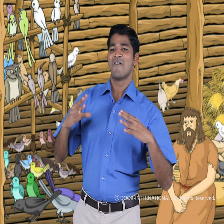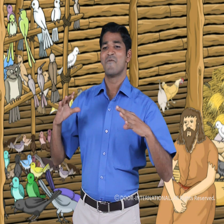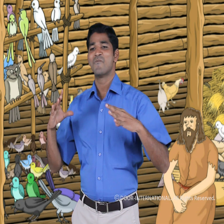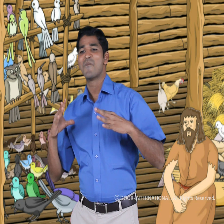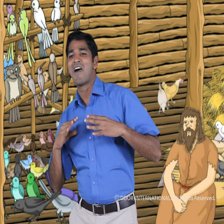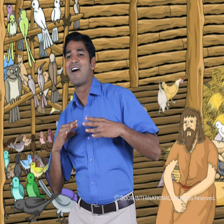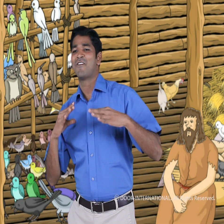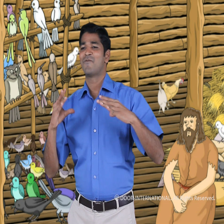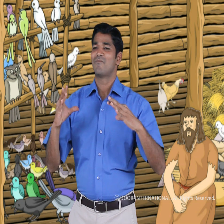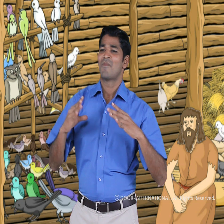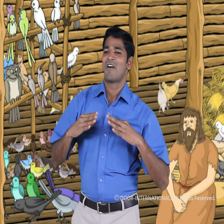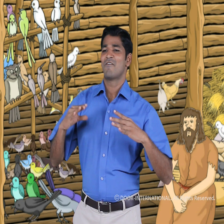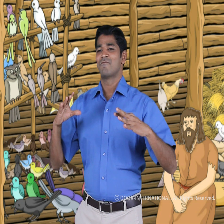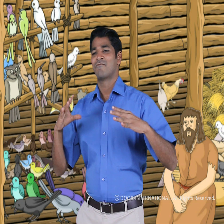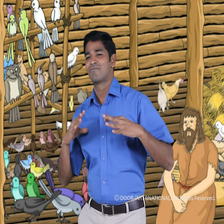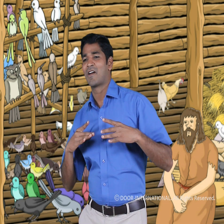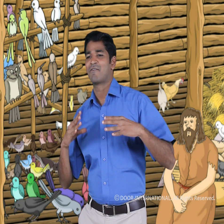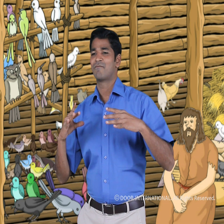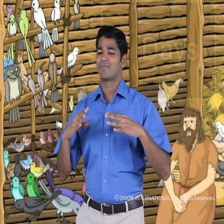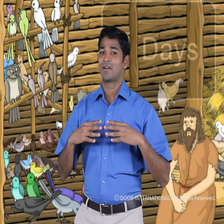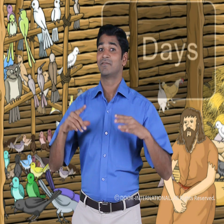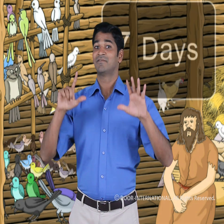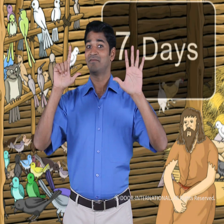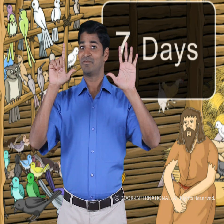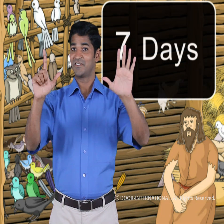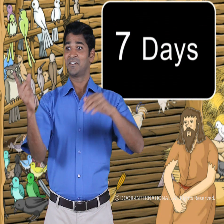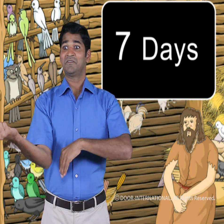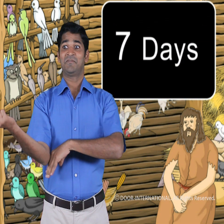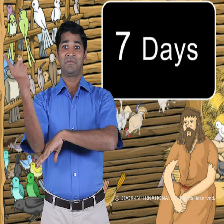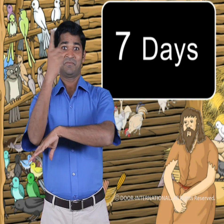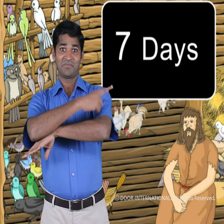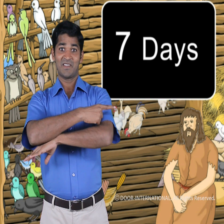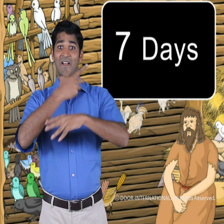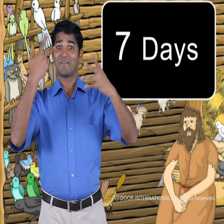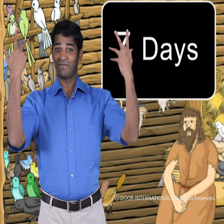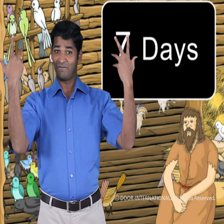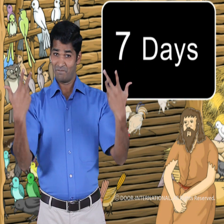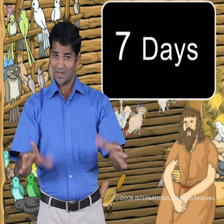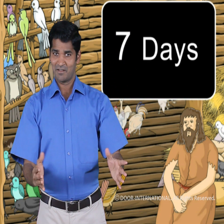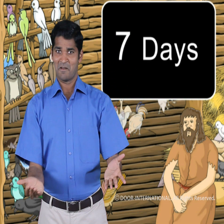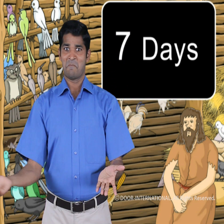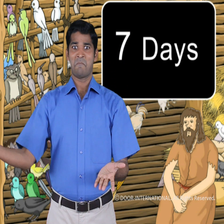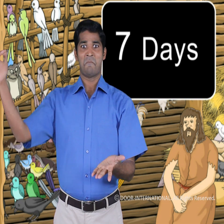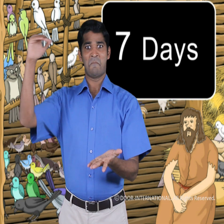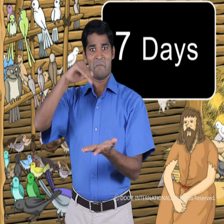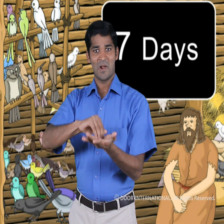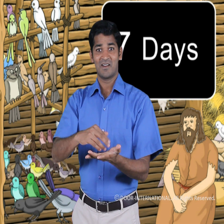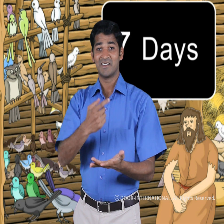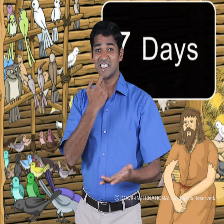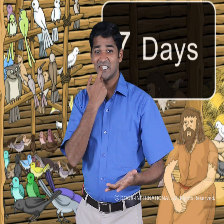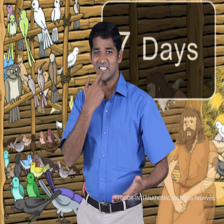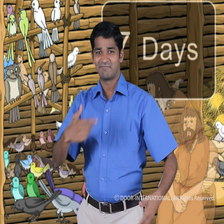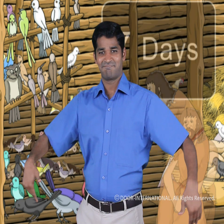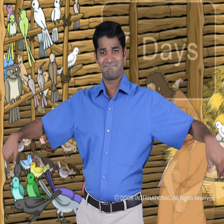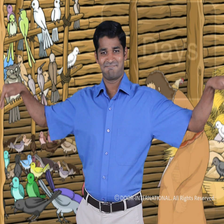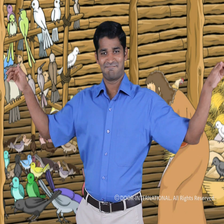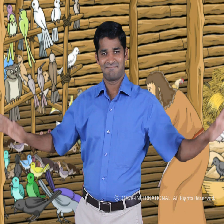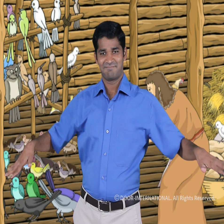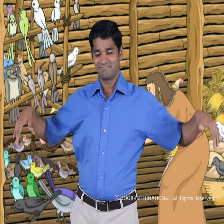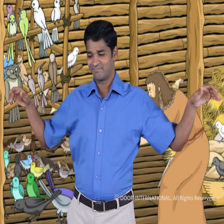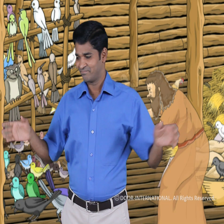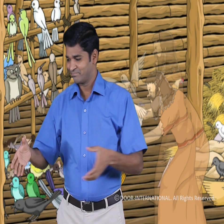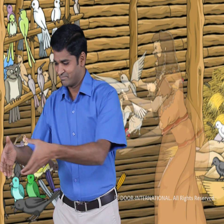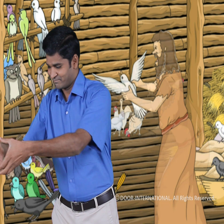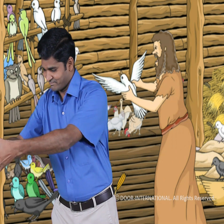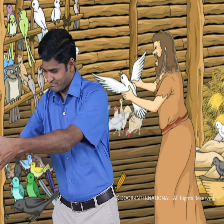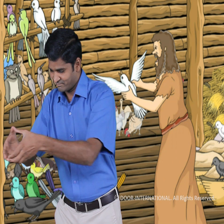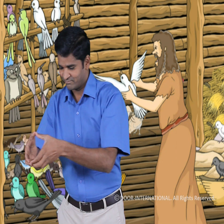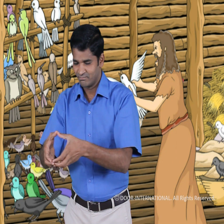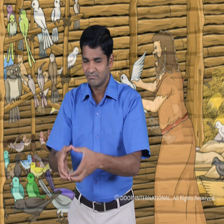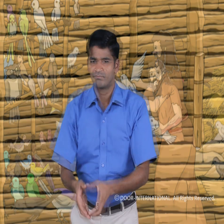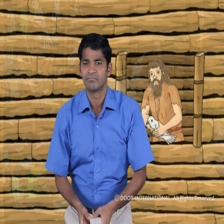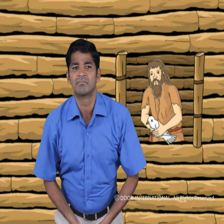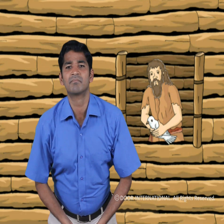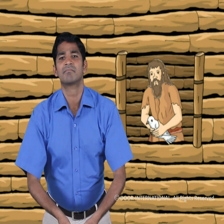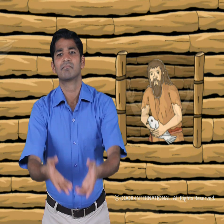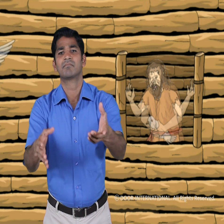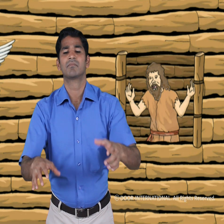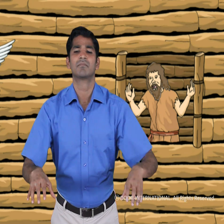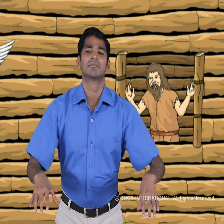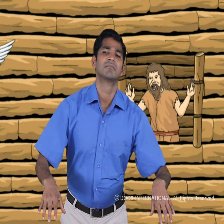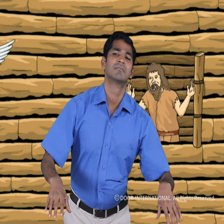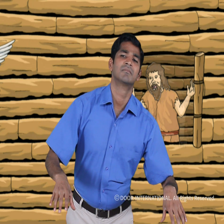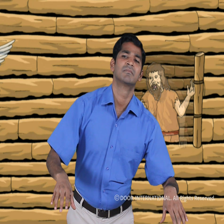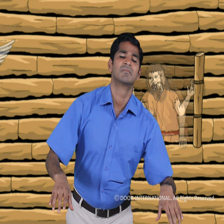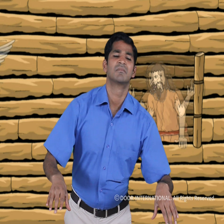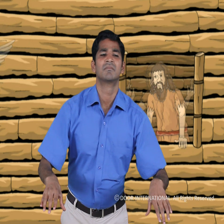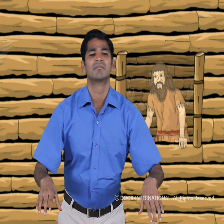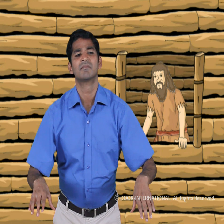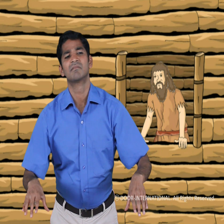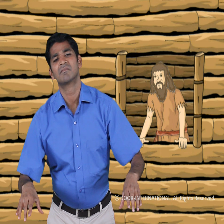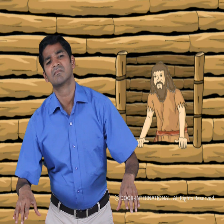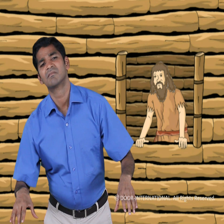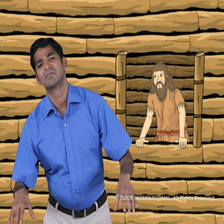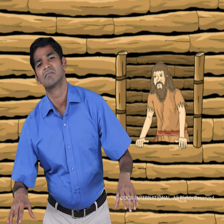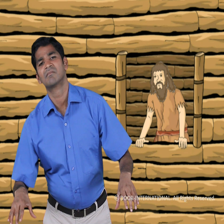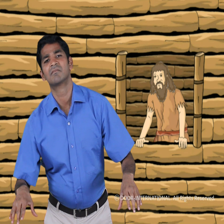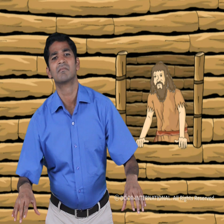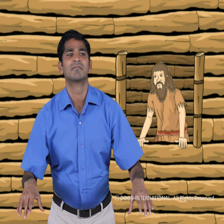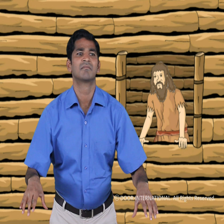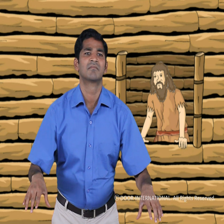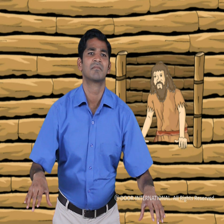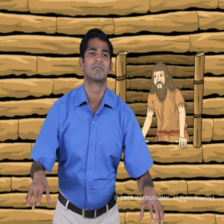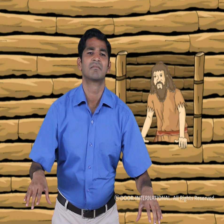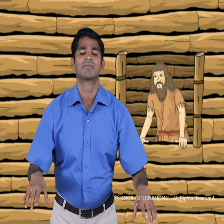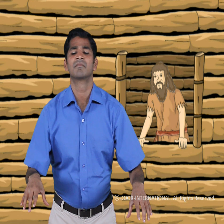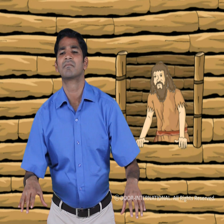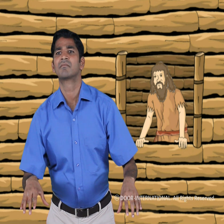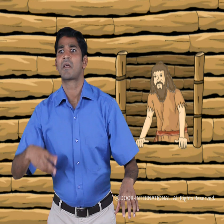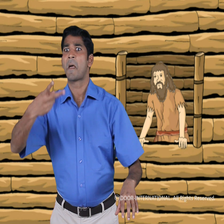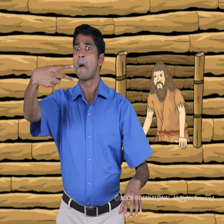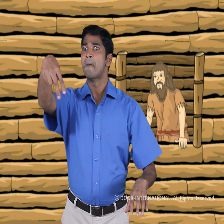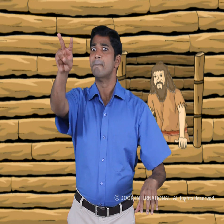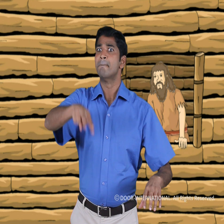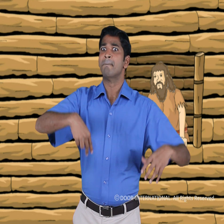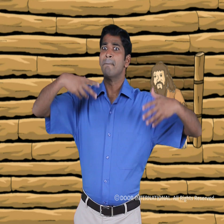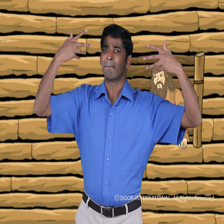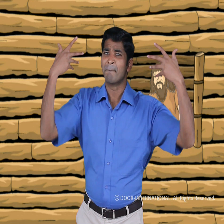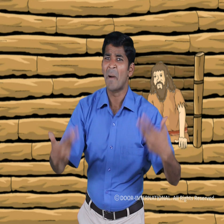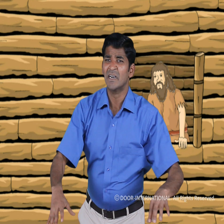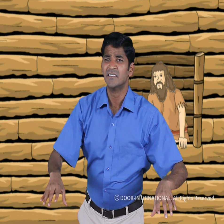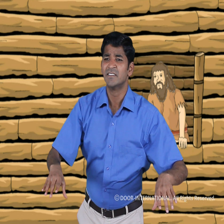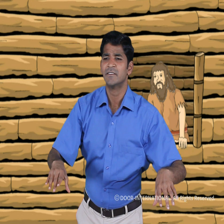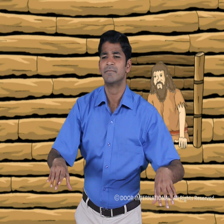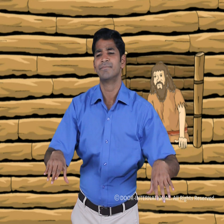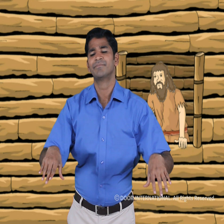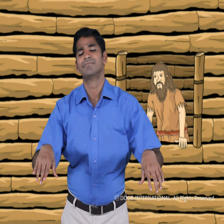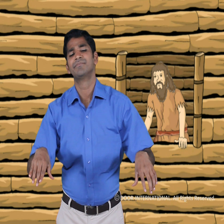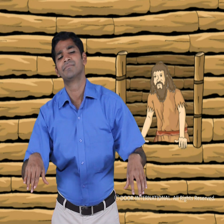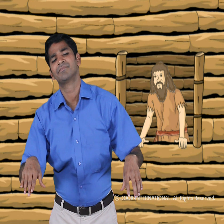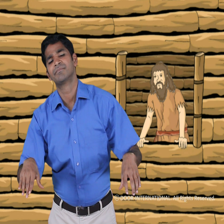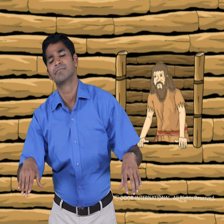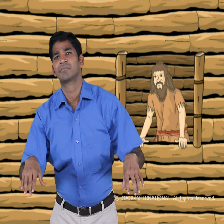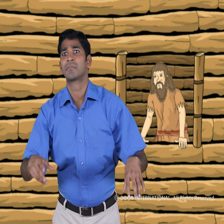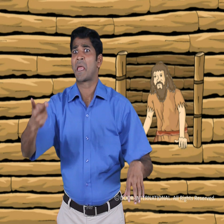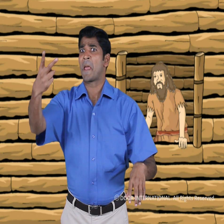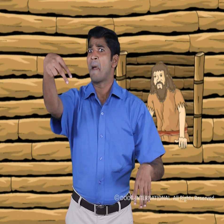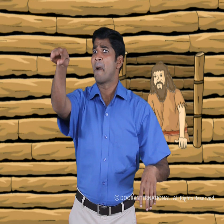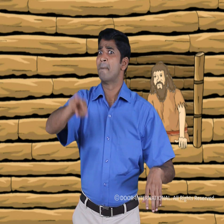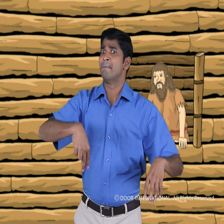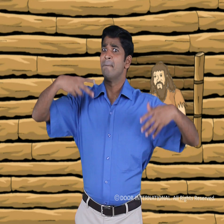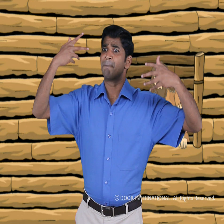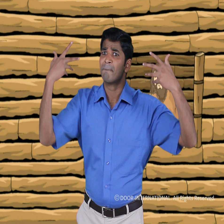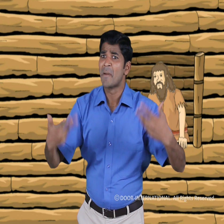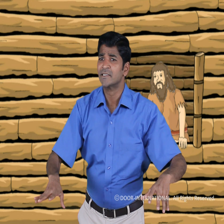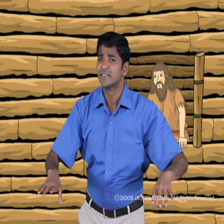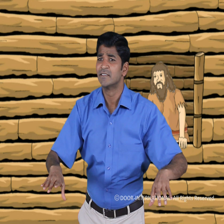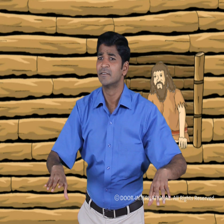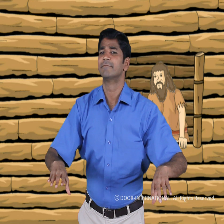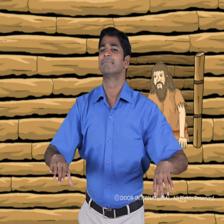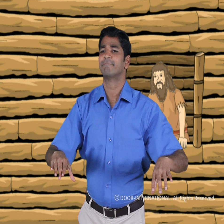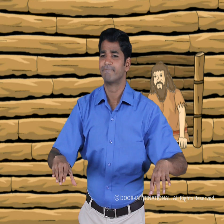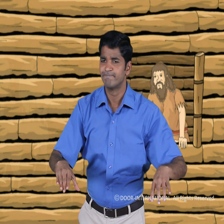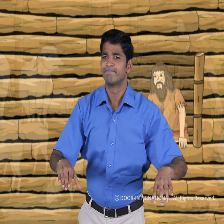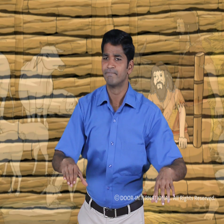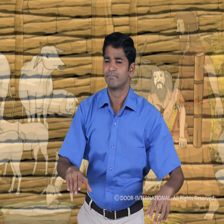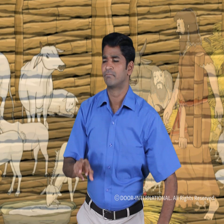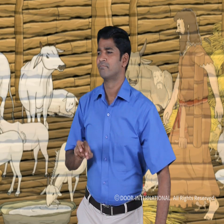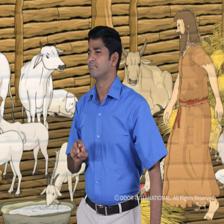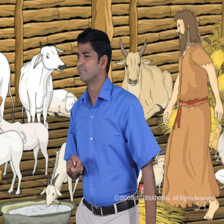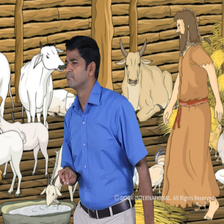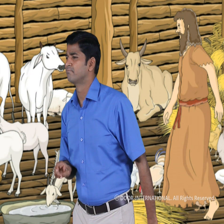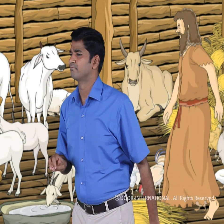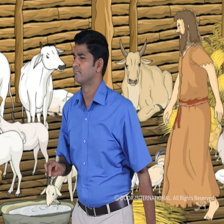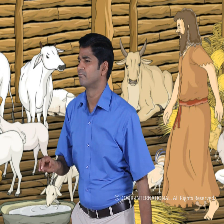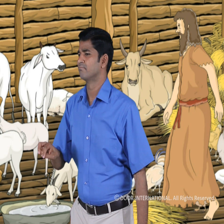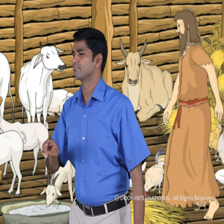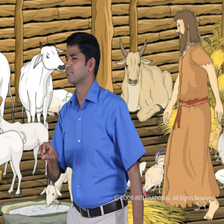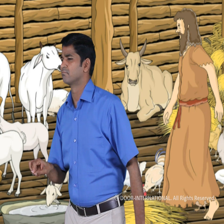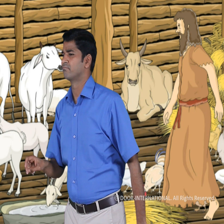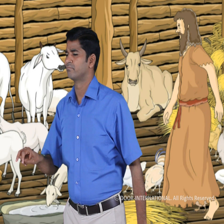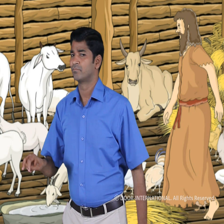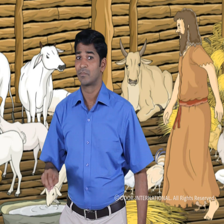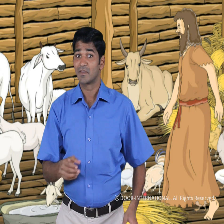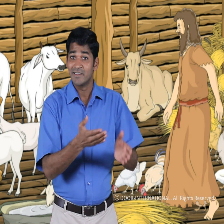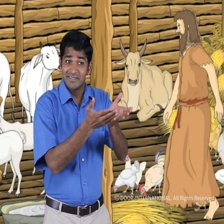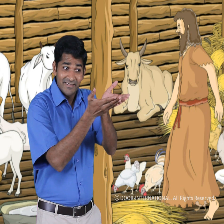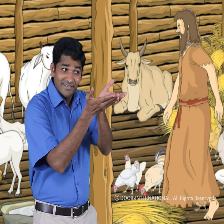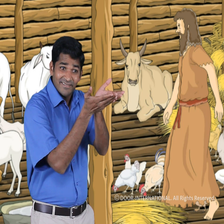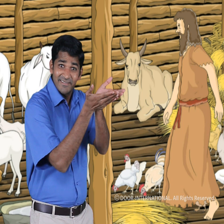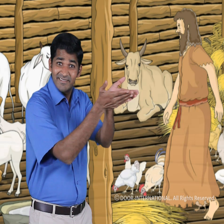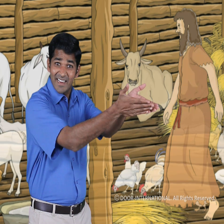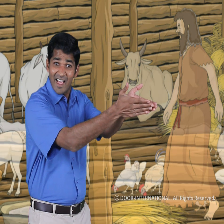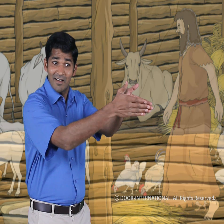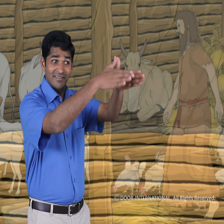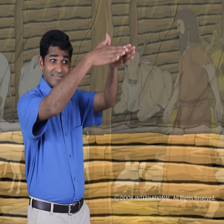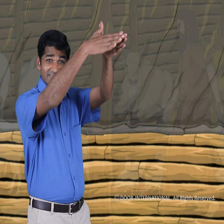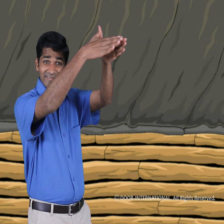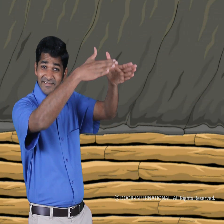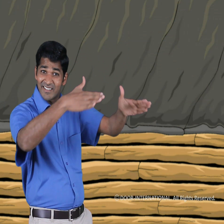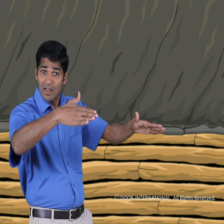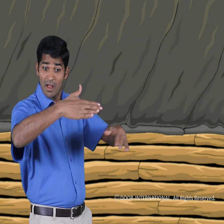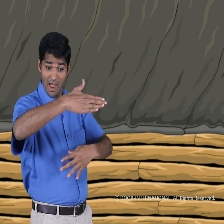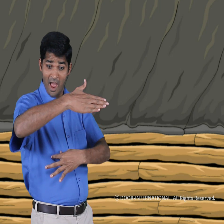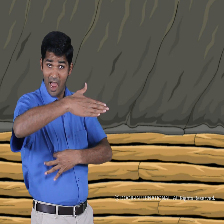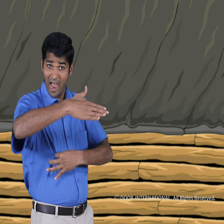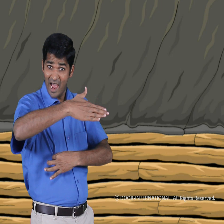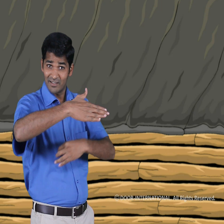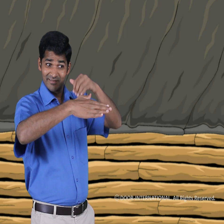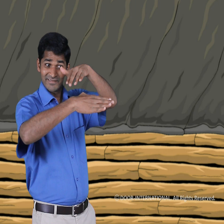And Noah waited seven more days and sent out the dove again, but this time she did not return to him. In Noah’s six hundred and first year, on the first day of the first month, the waters had dried up from the earth.